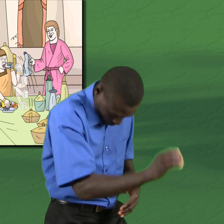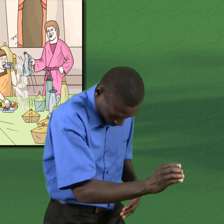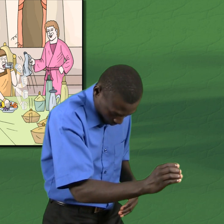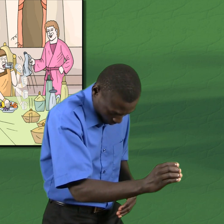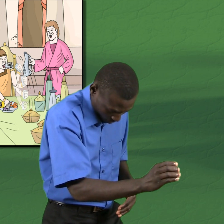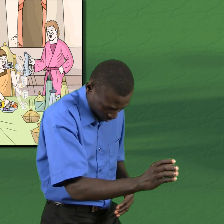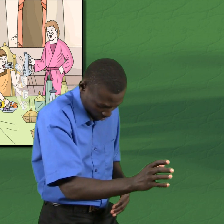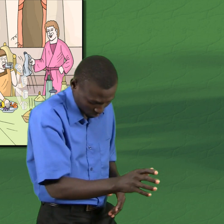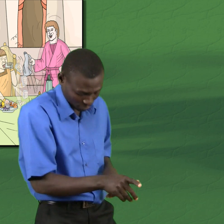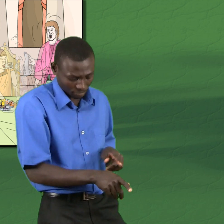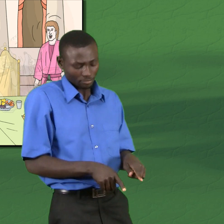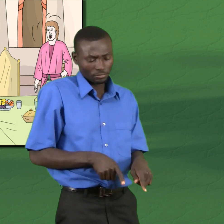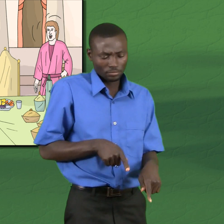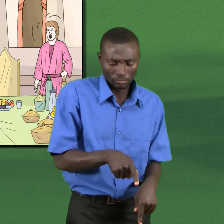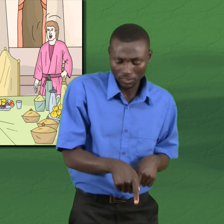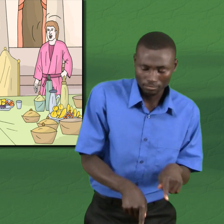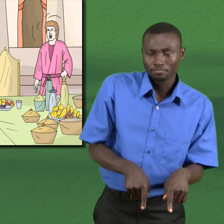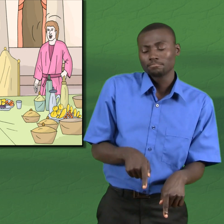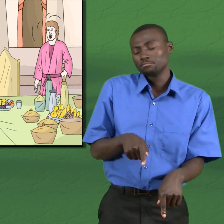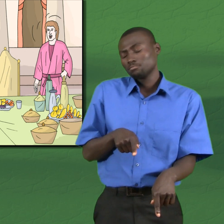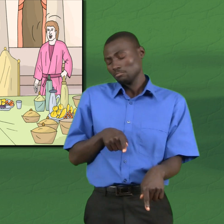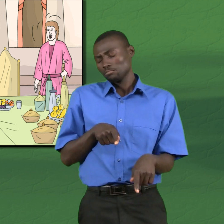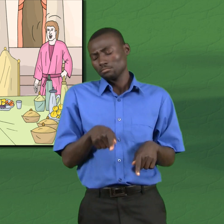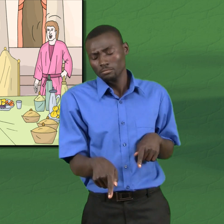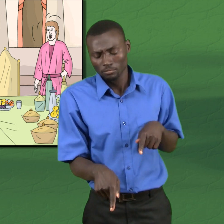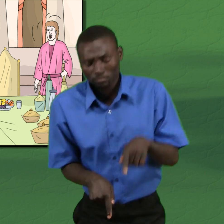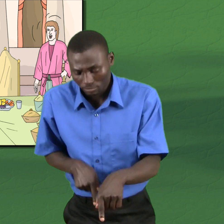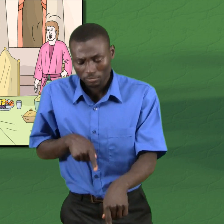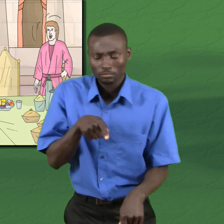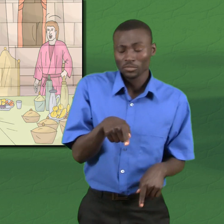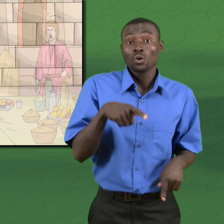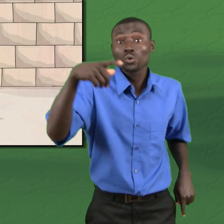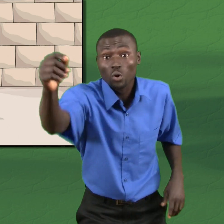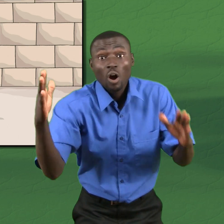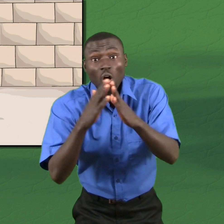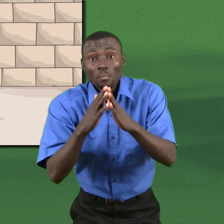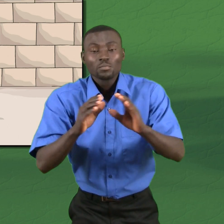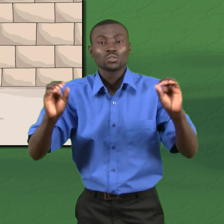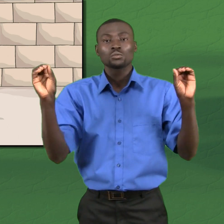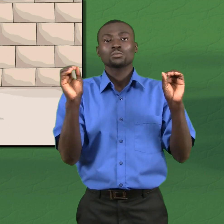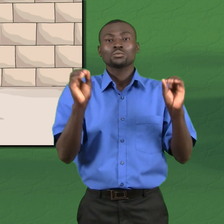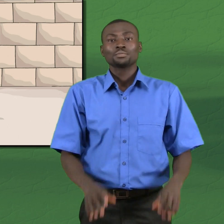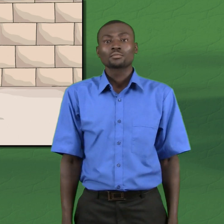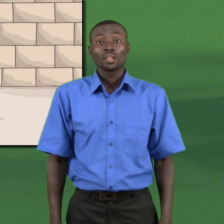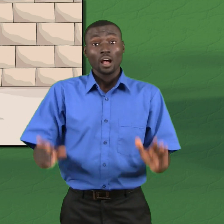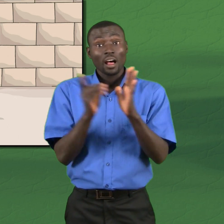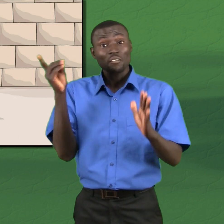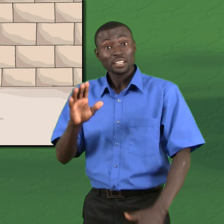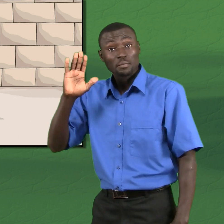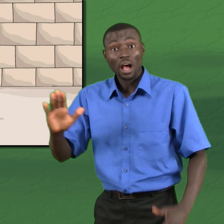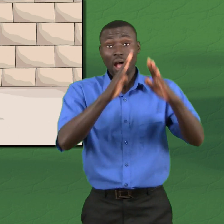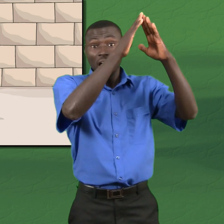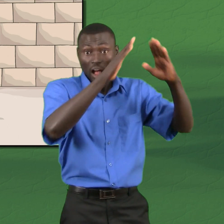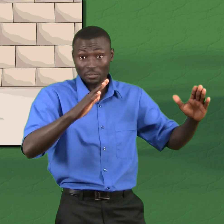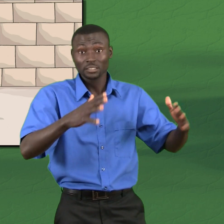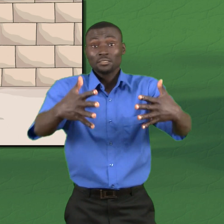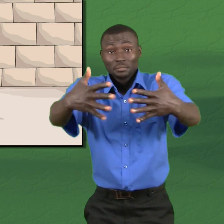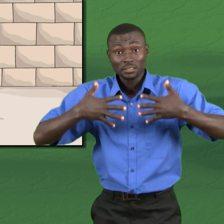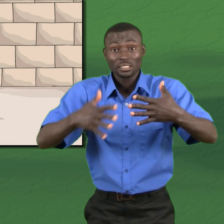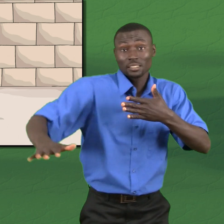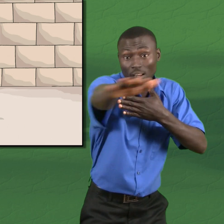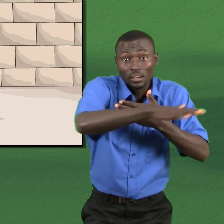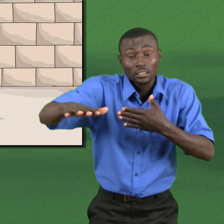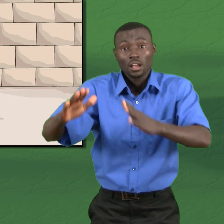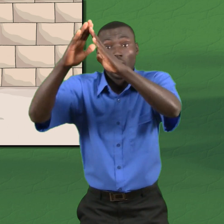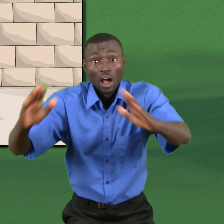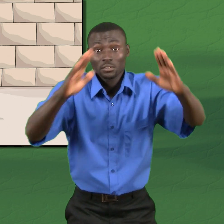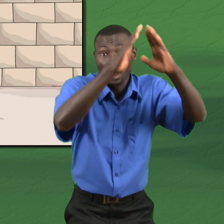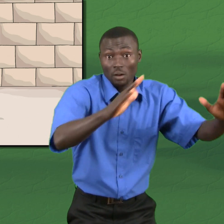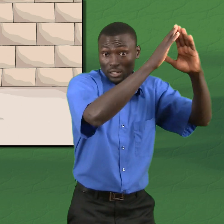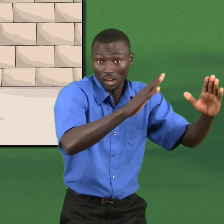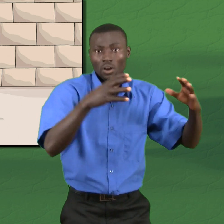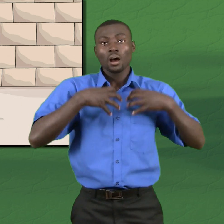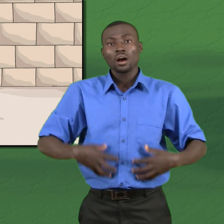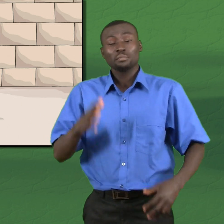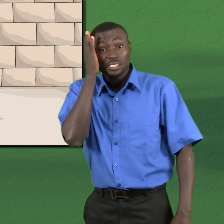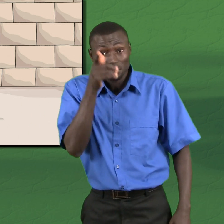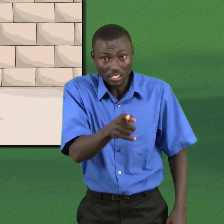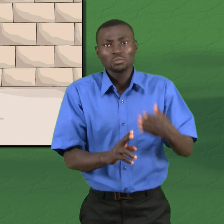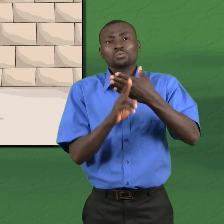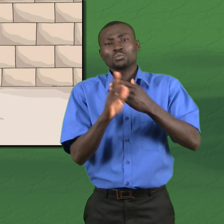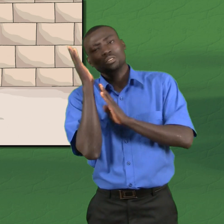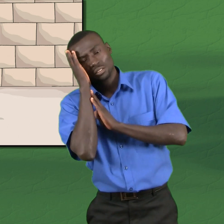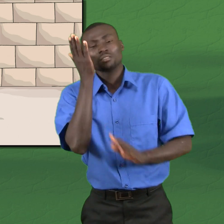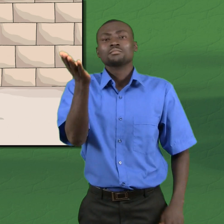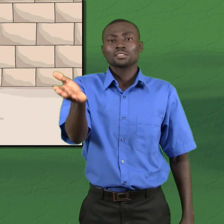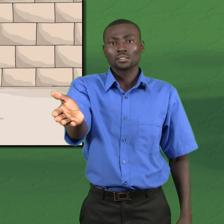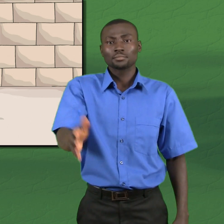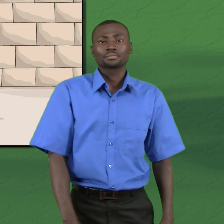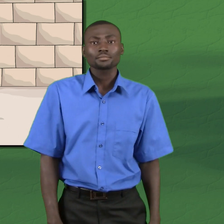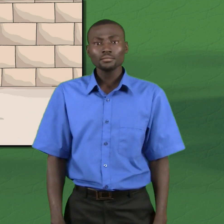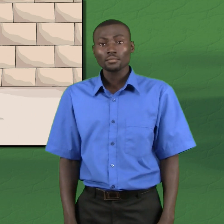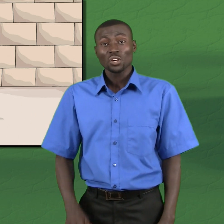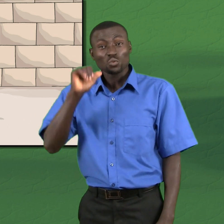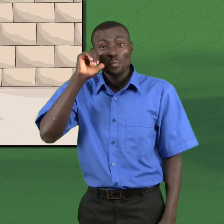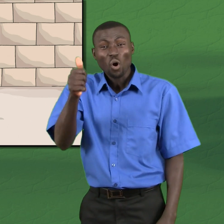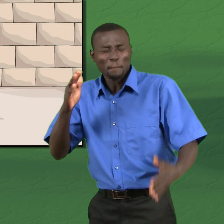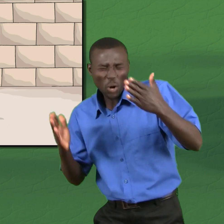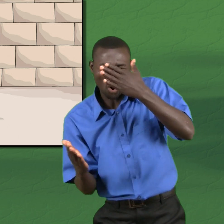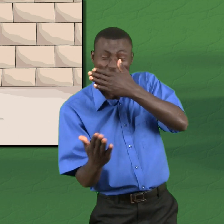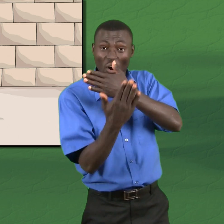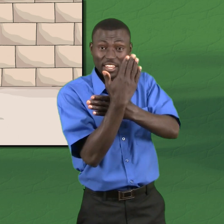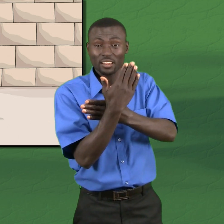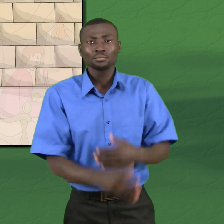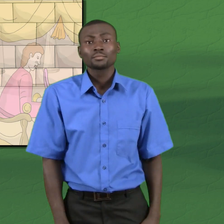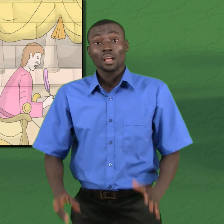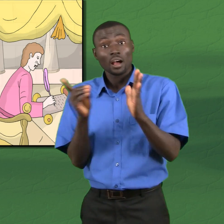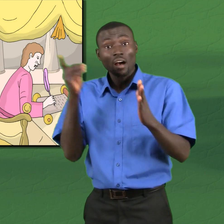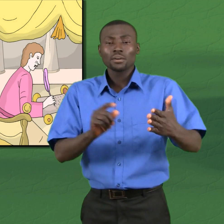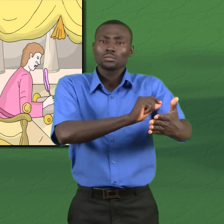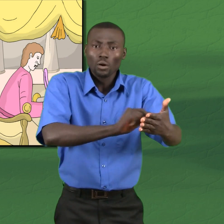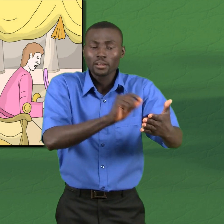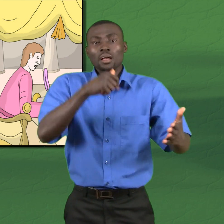And in the evening Uriah went out to lie down on his cot with his master’s servants, but he did not go home.